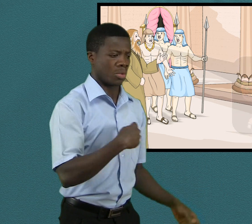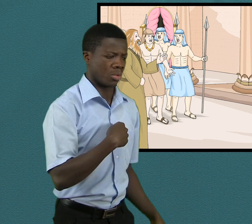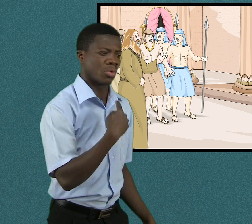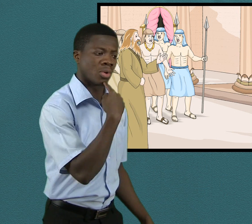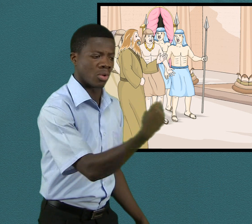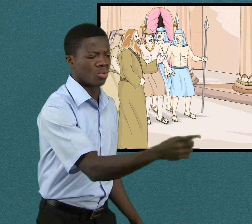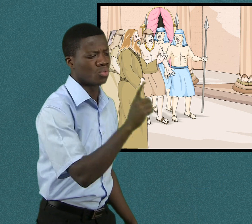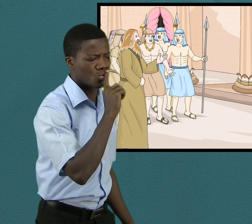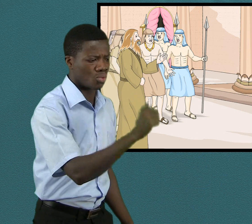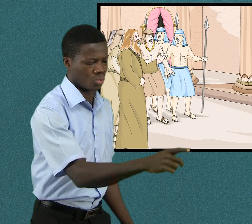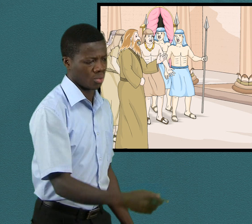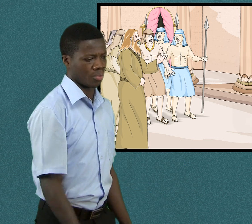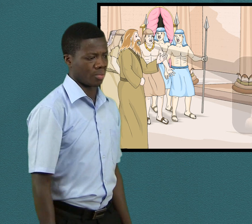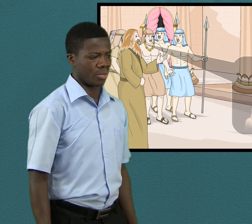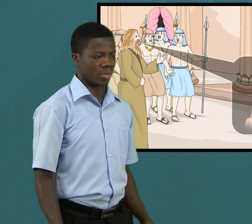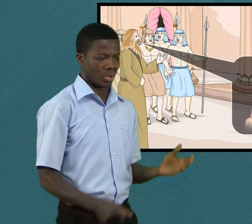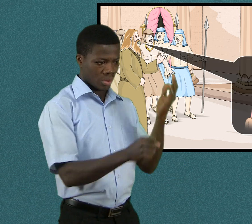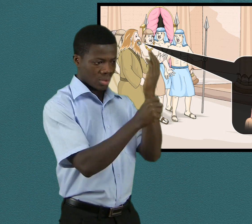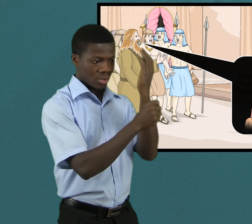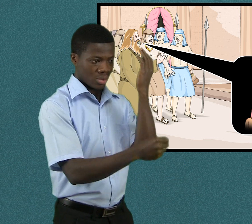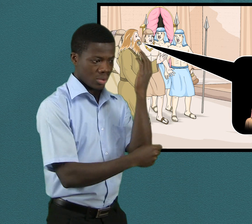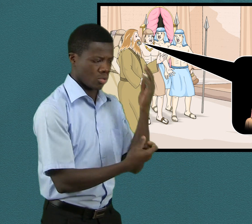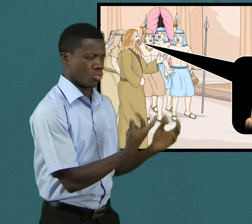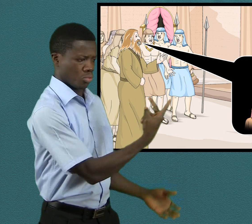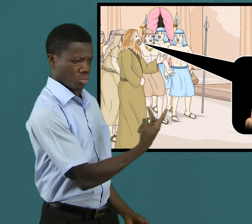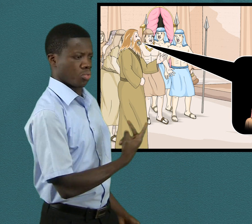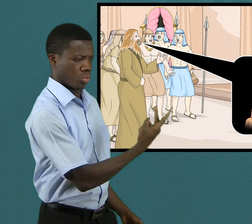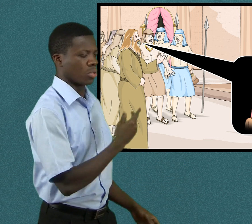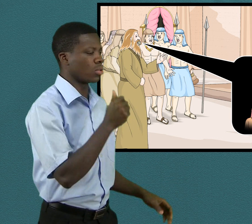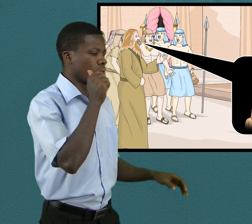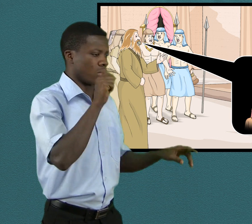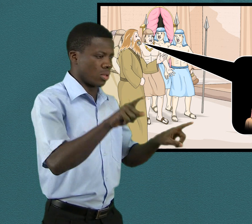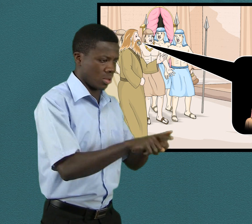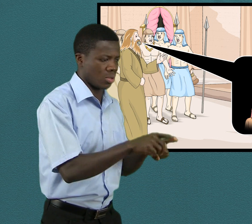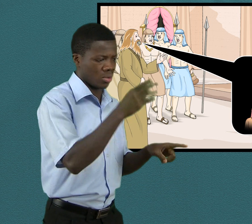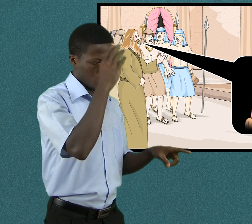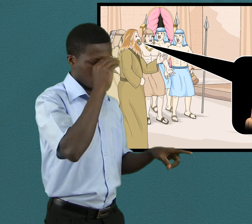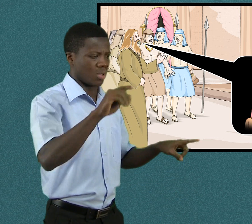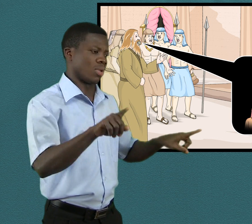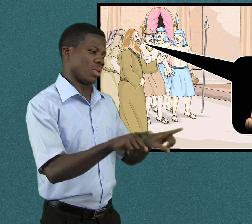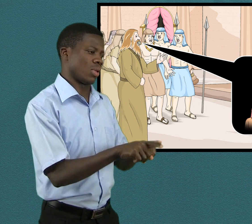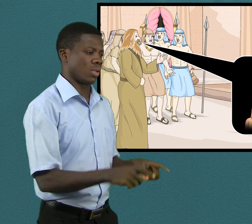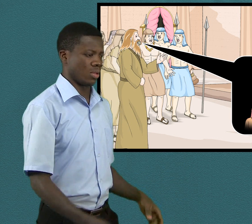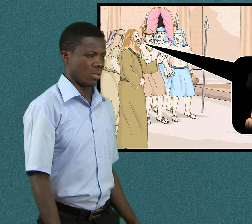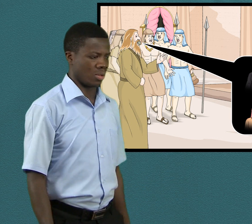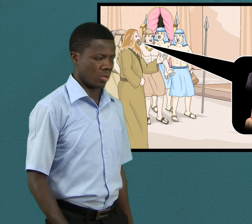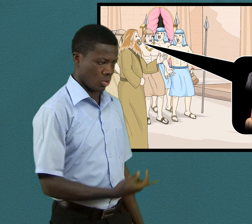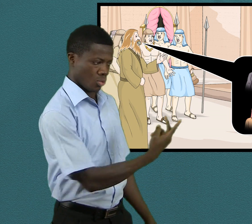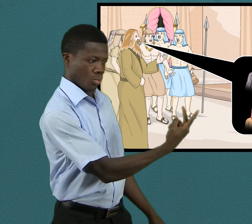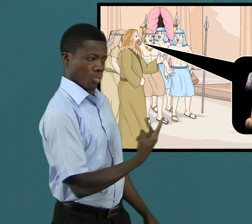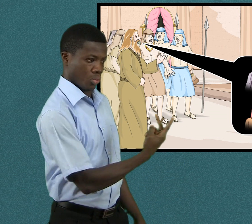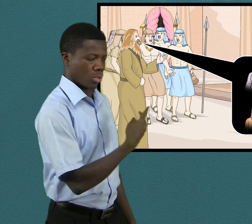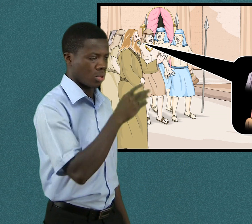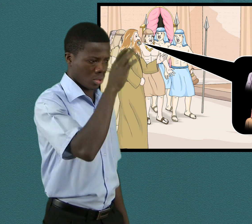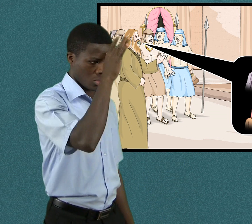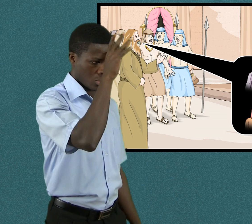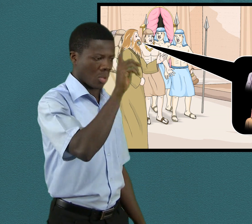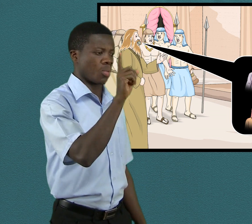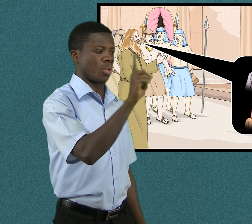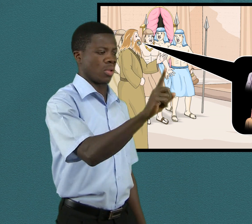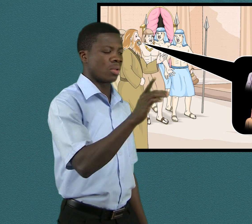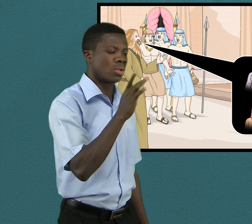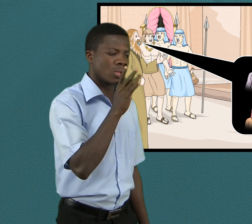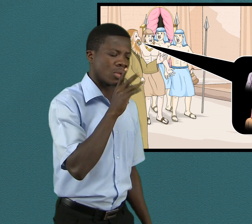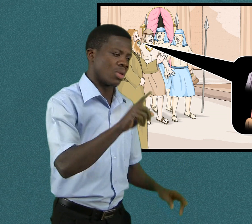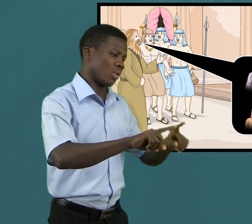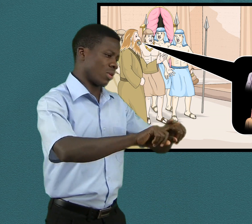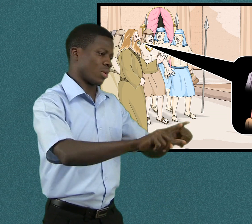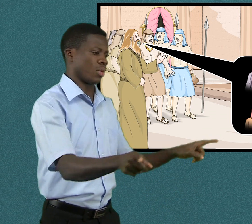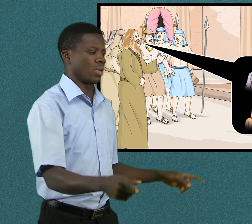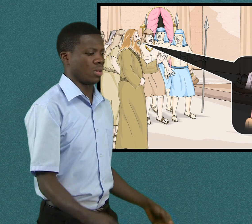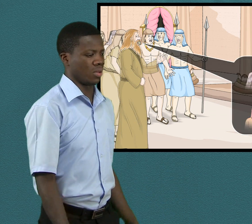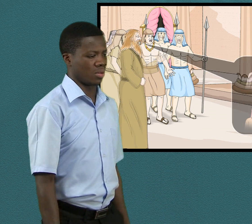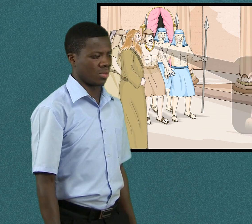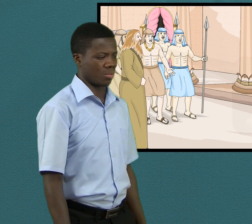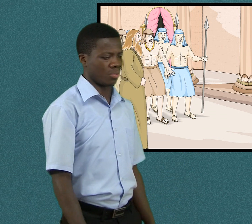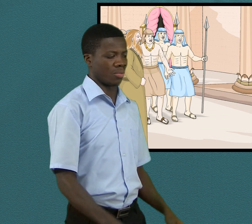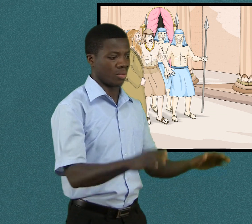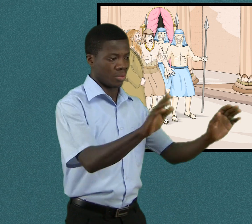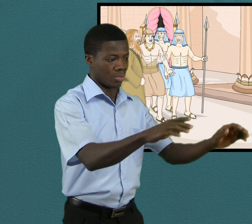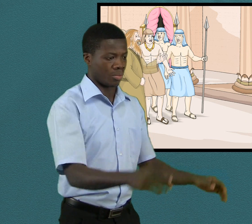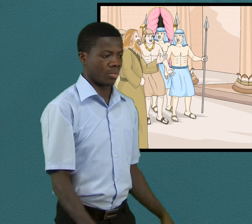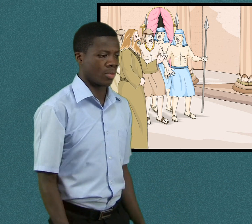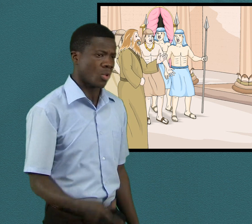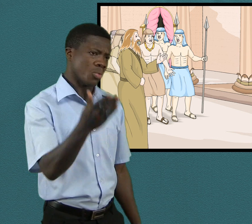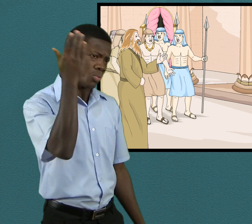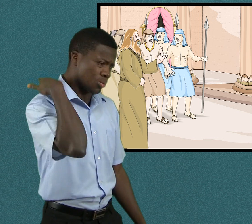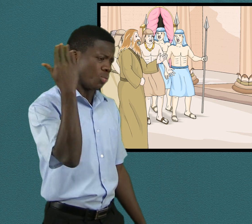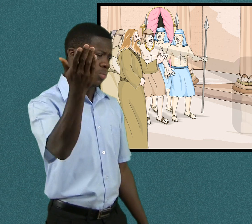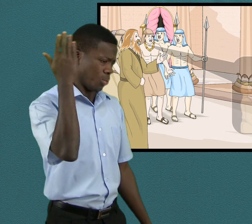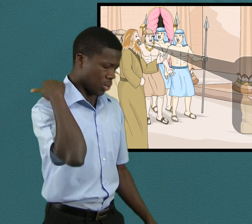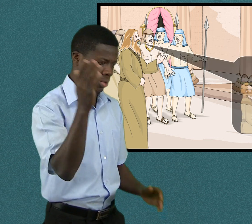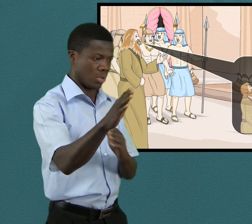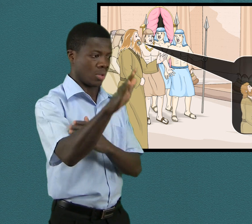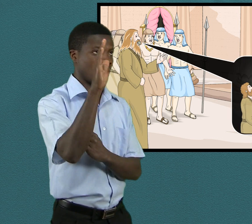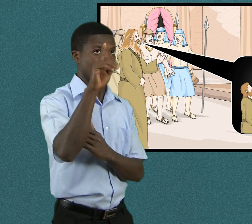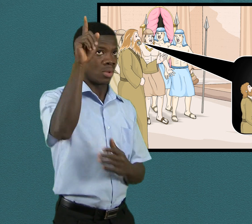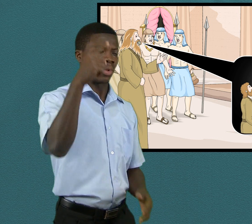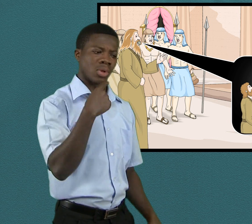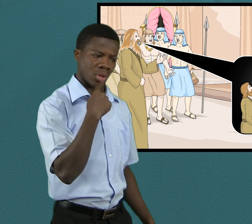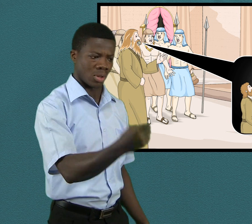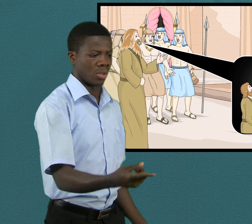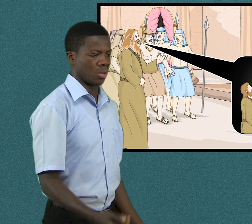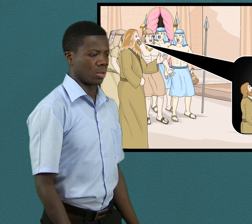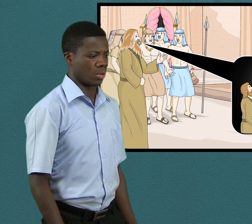Besides, she really is my sister, the daughter of my father—though not the daughter of my mother—and she became my wife.